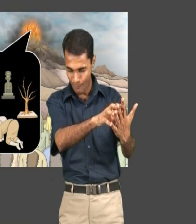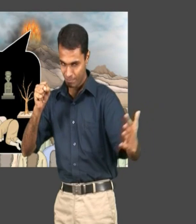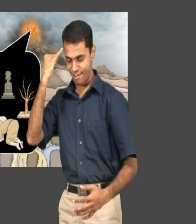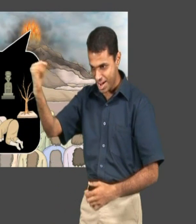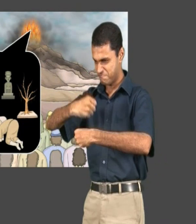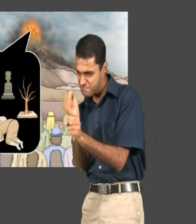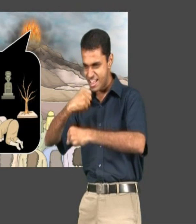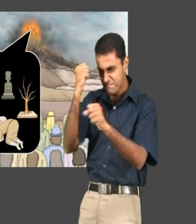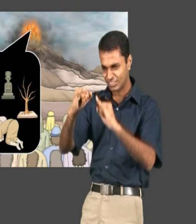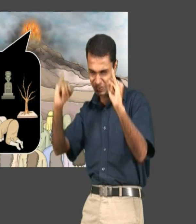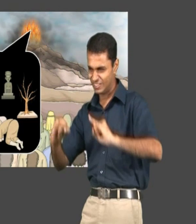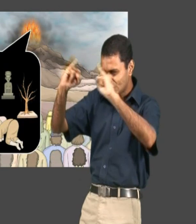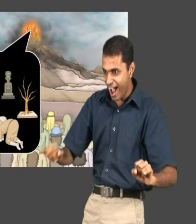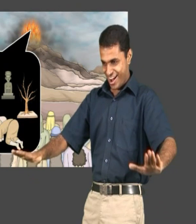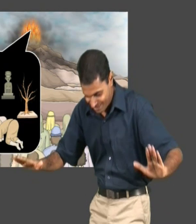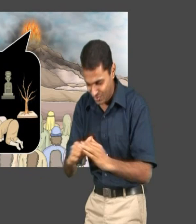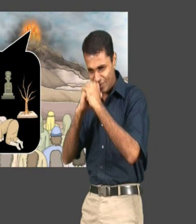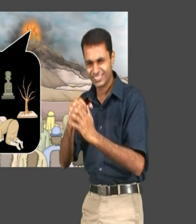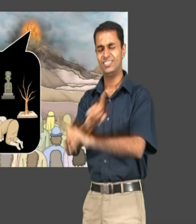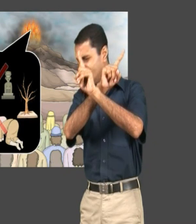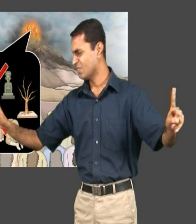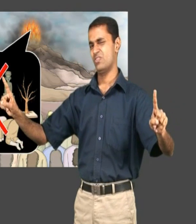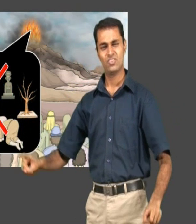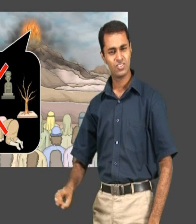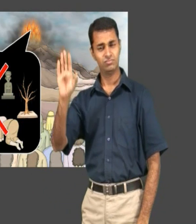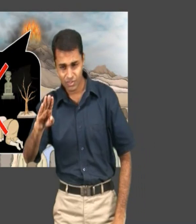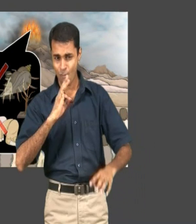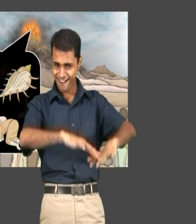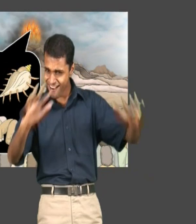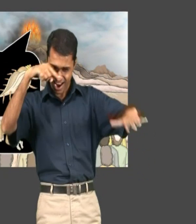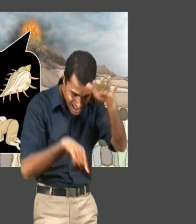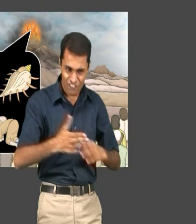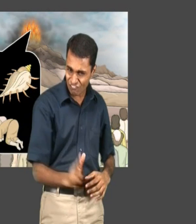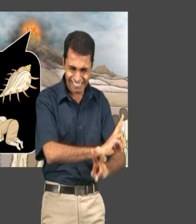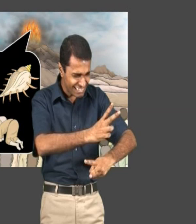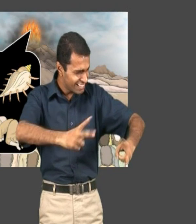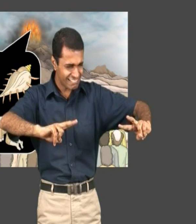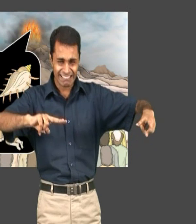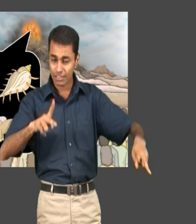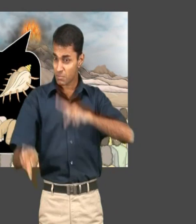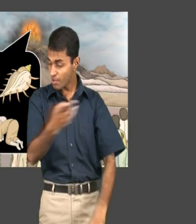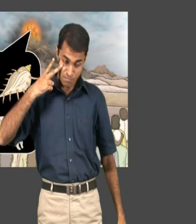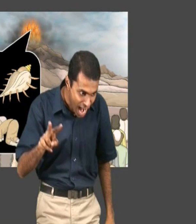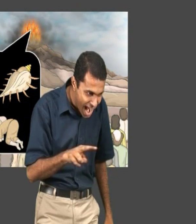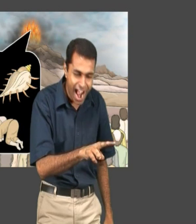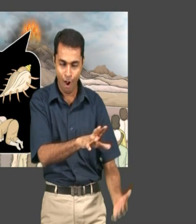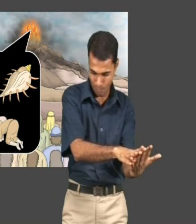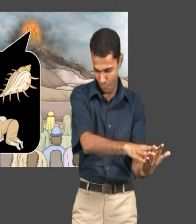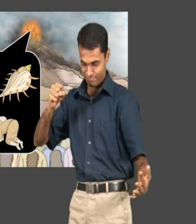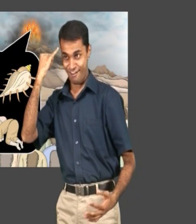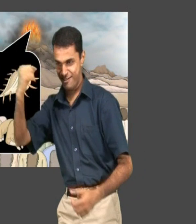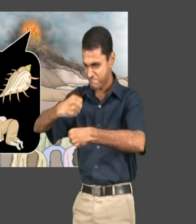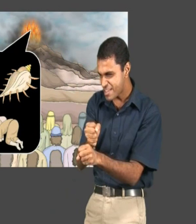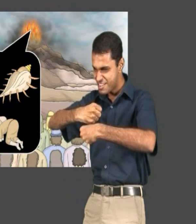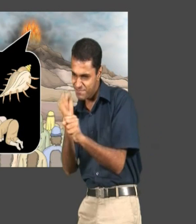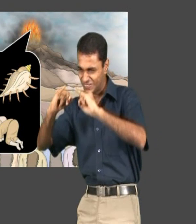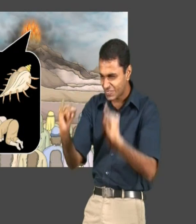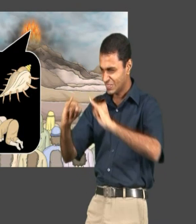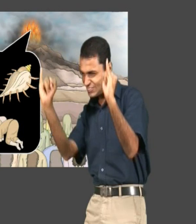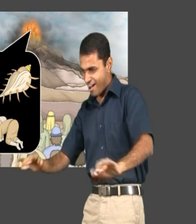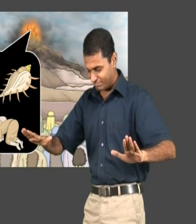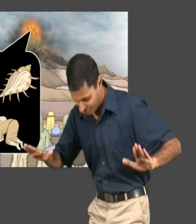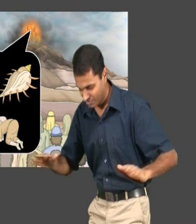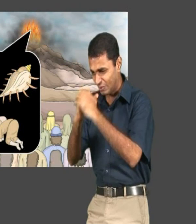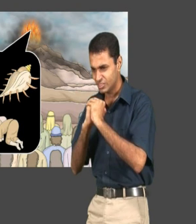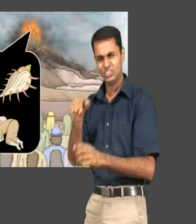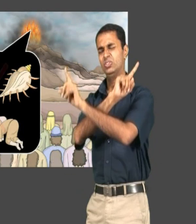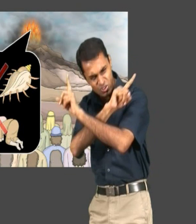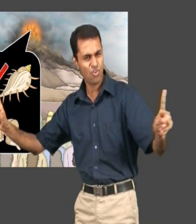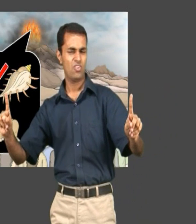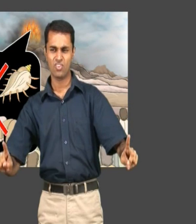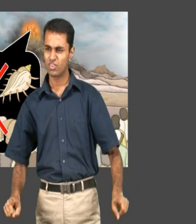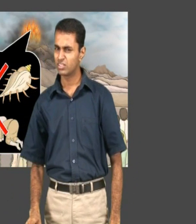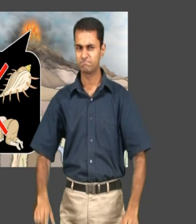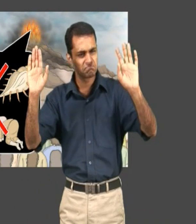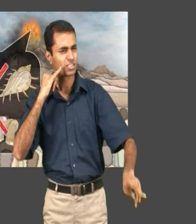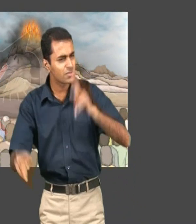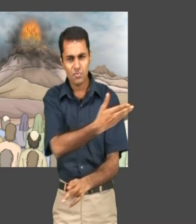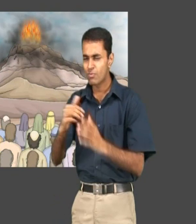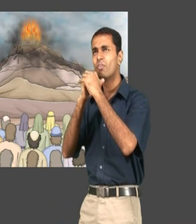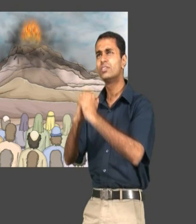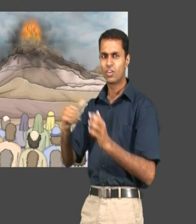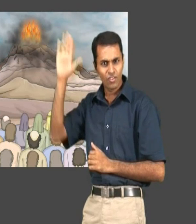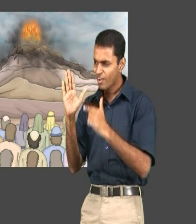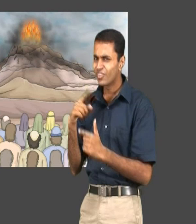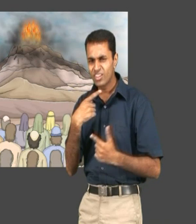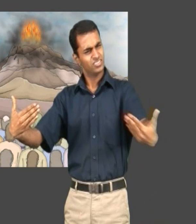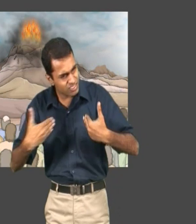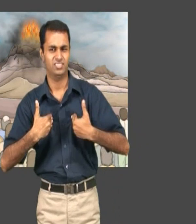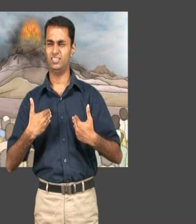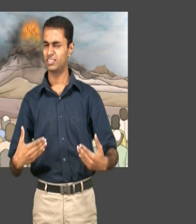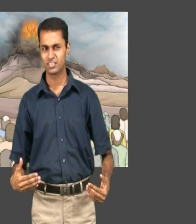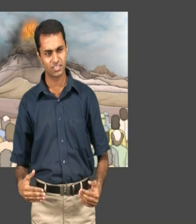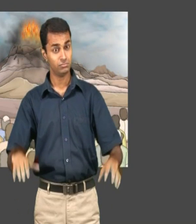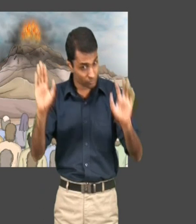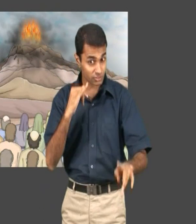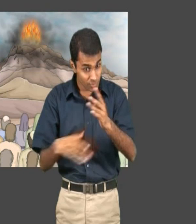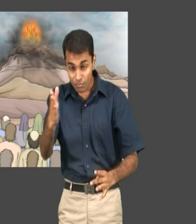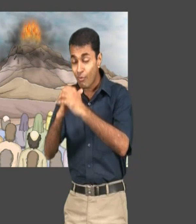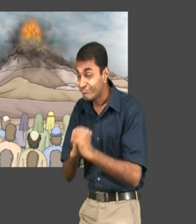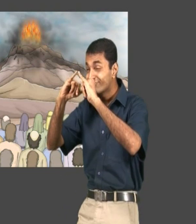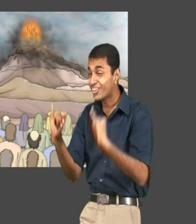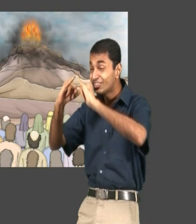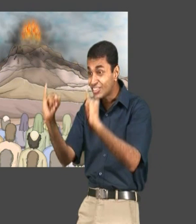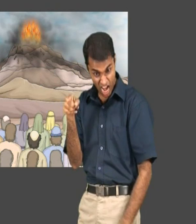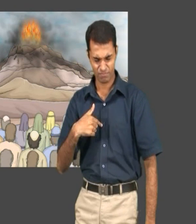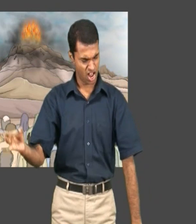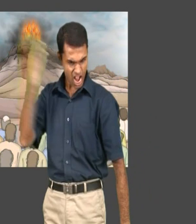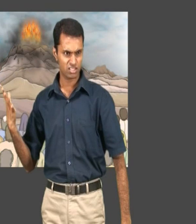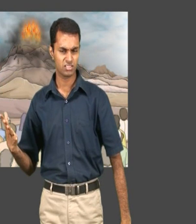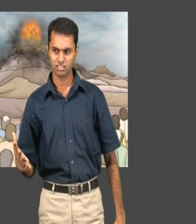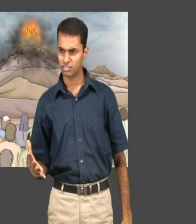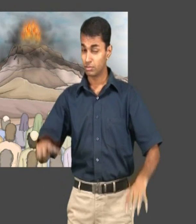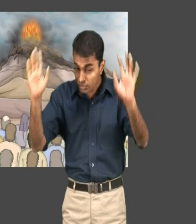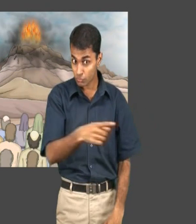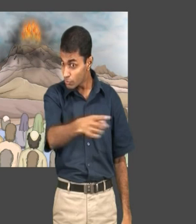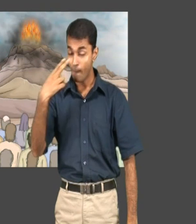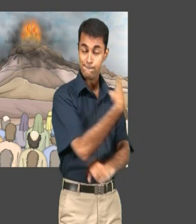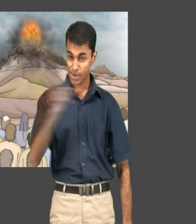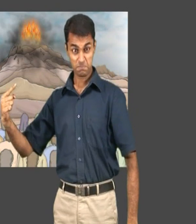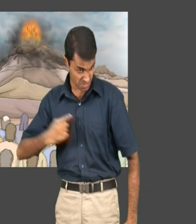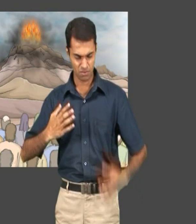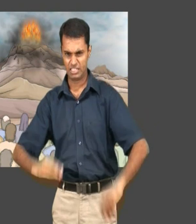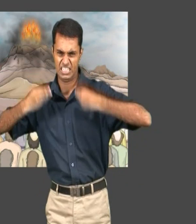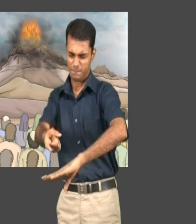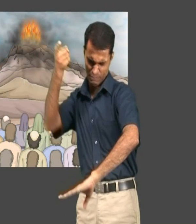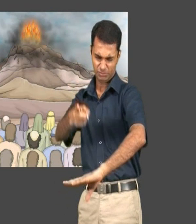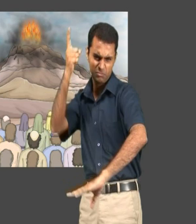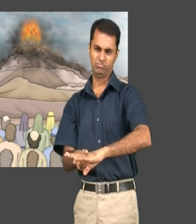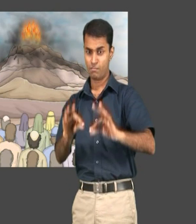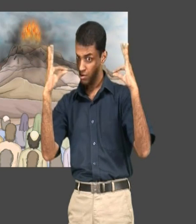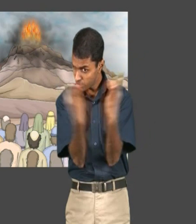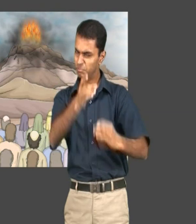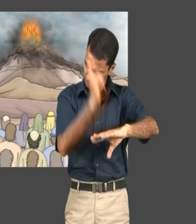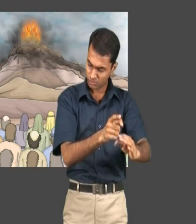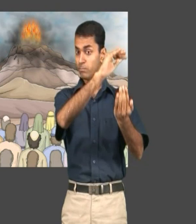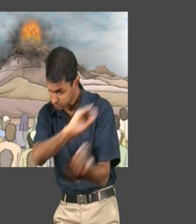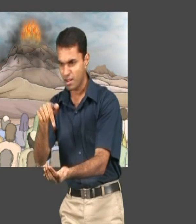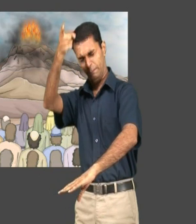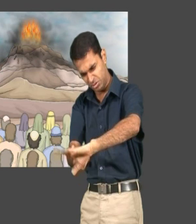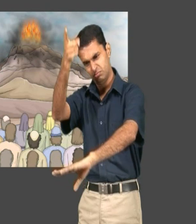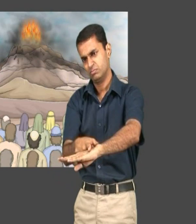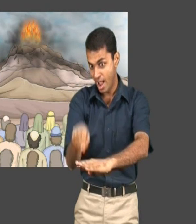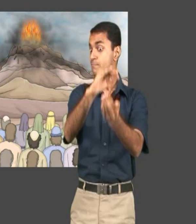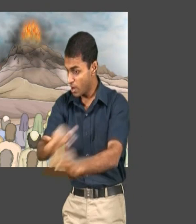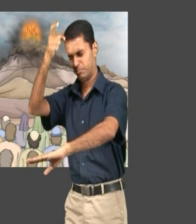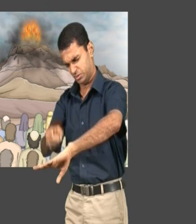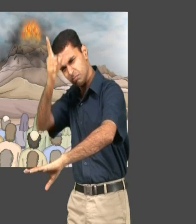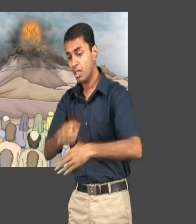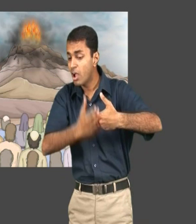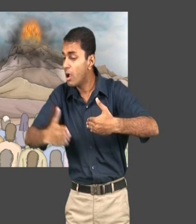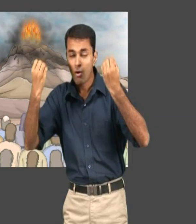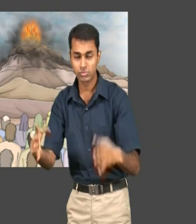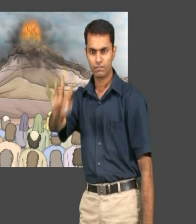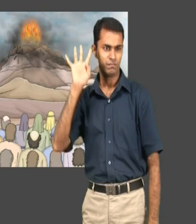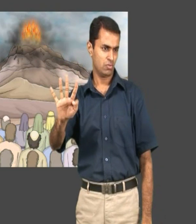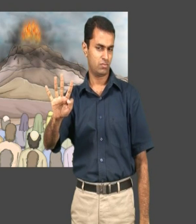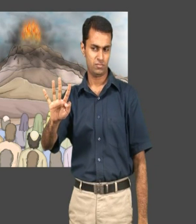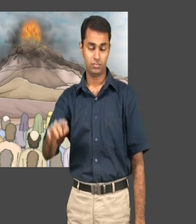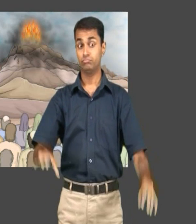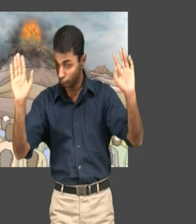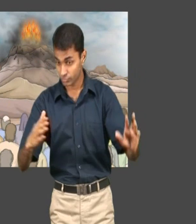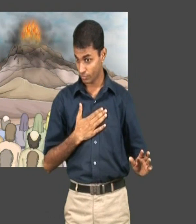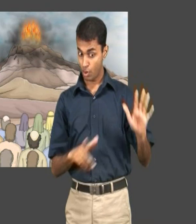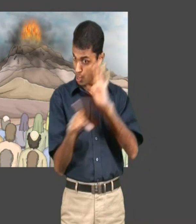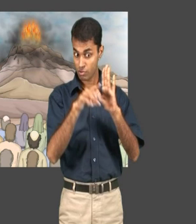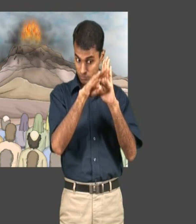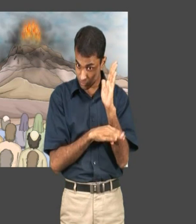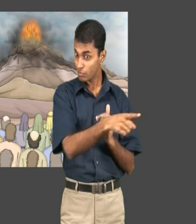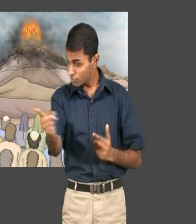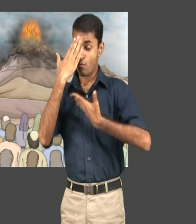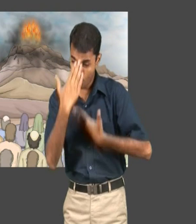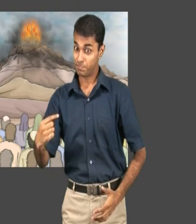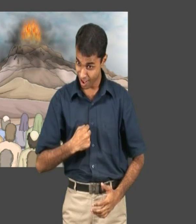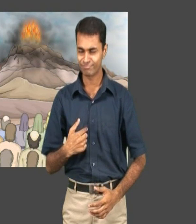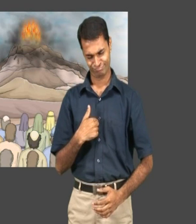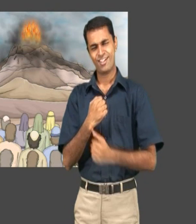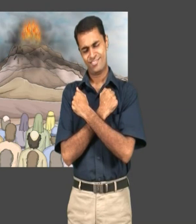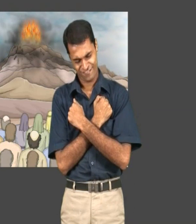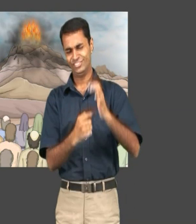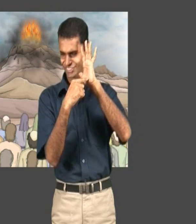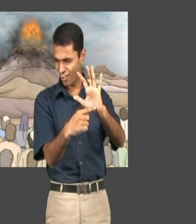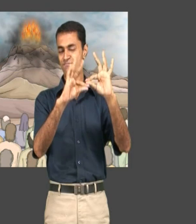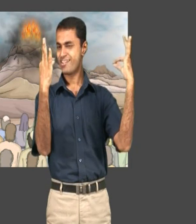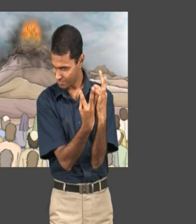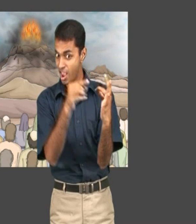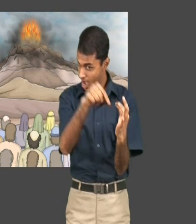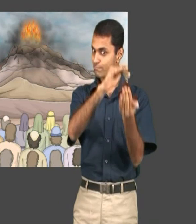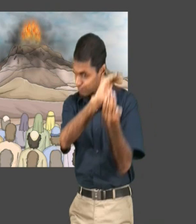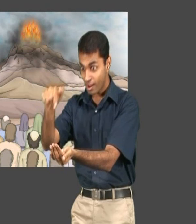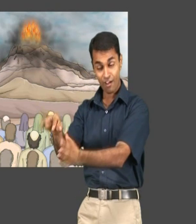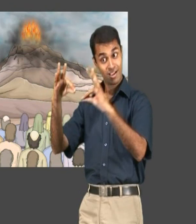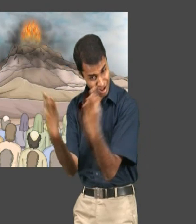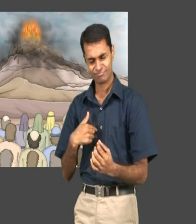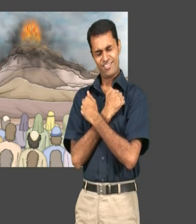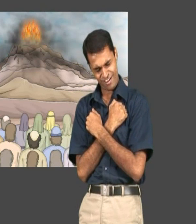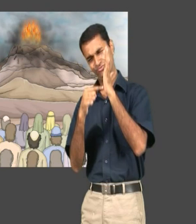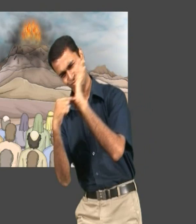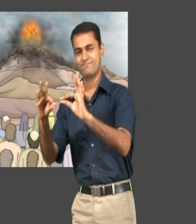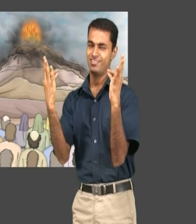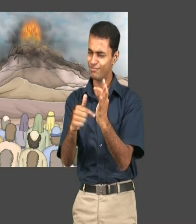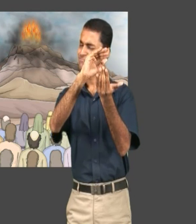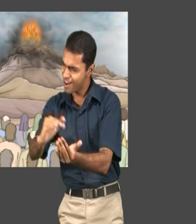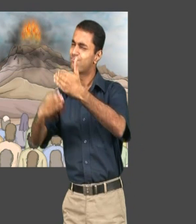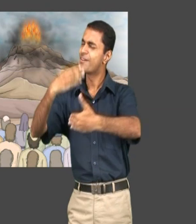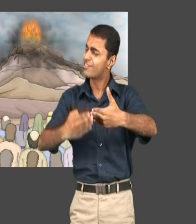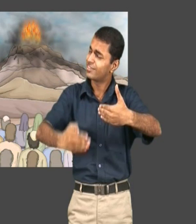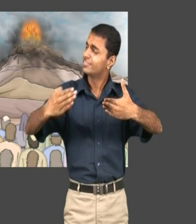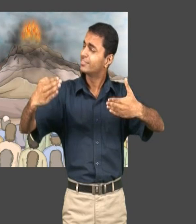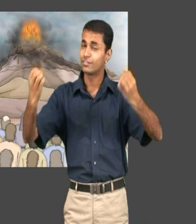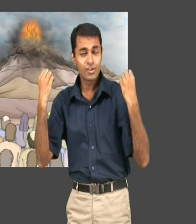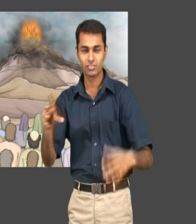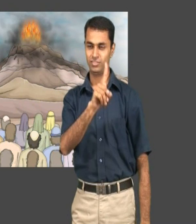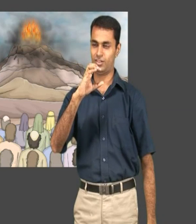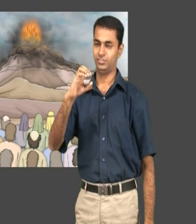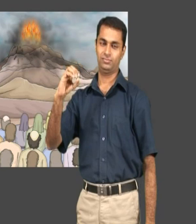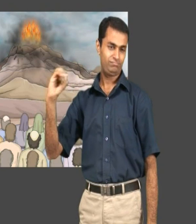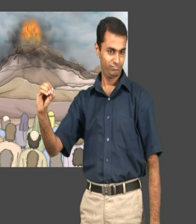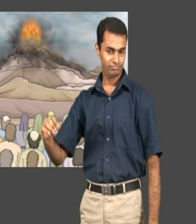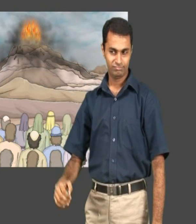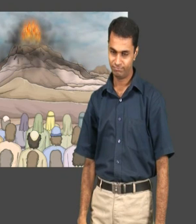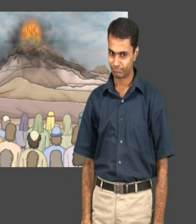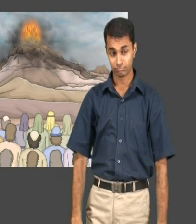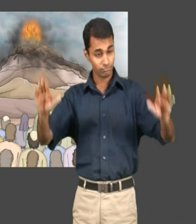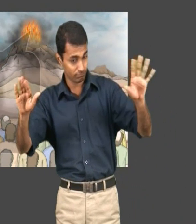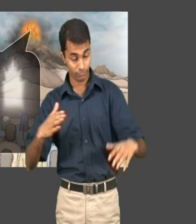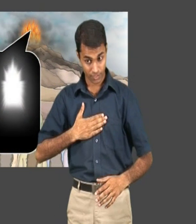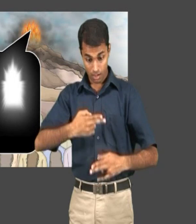for I, the LORD your God, am a jealous God, visiting the iniquity of the fathers on their children to the third and fourth generations of those who hate Me, but showing loving devotion to a thousand generations of those who love Me and keep My commandments.